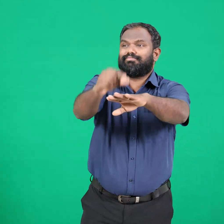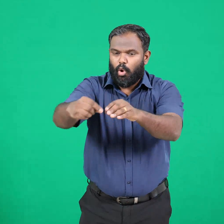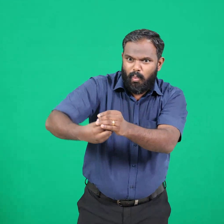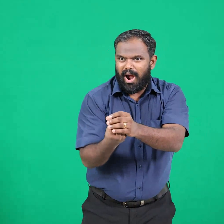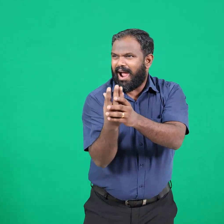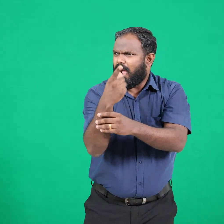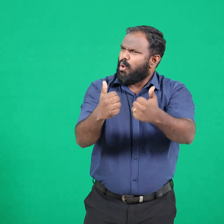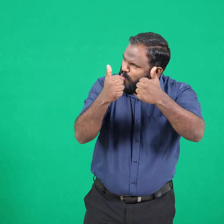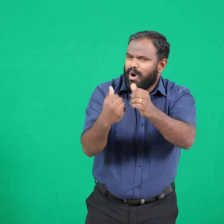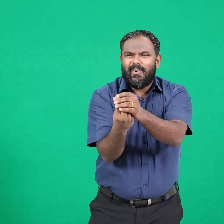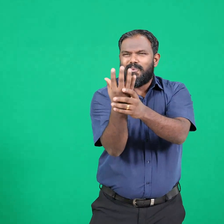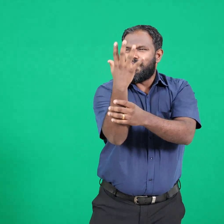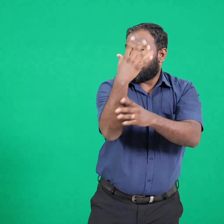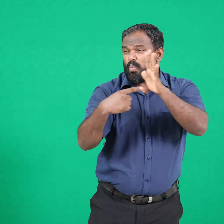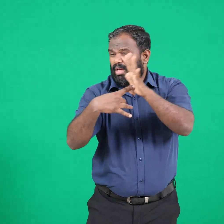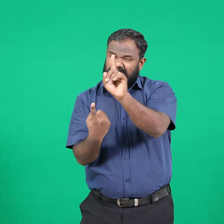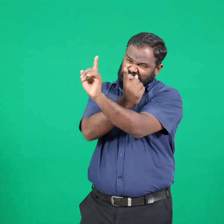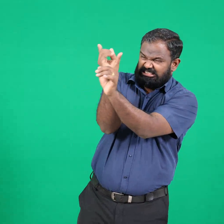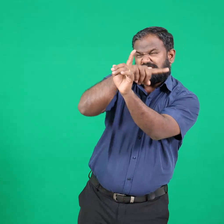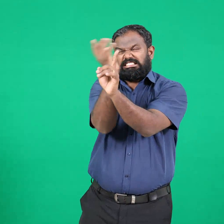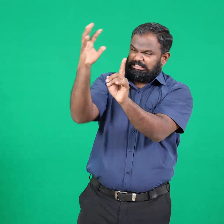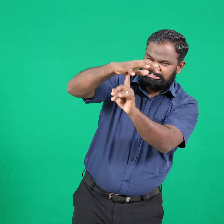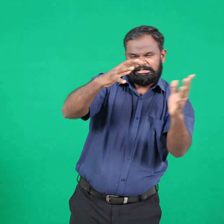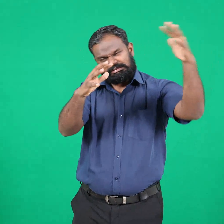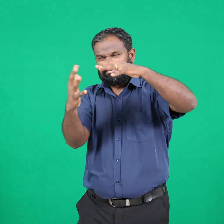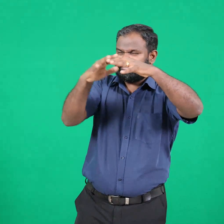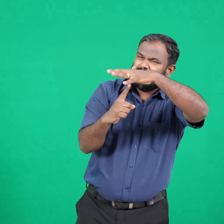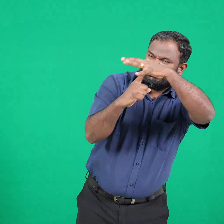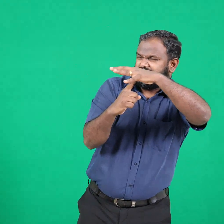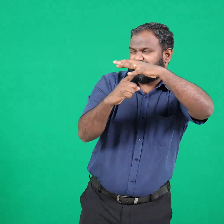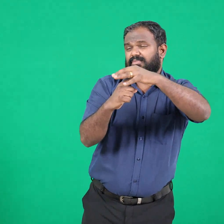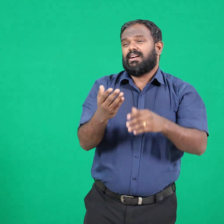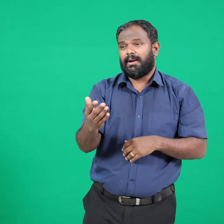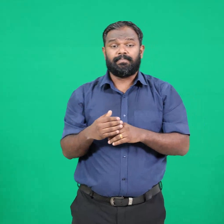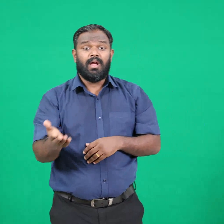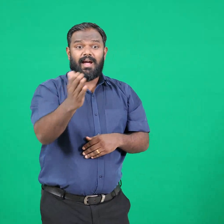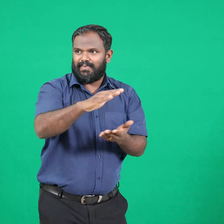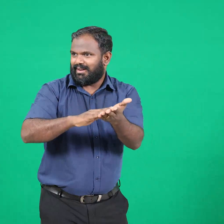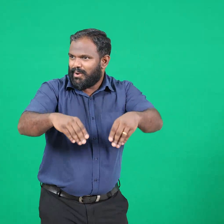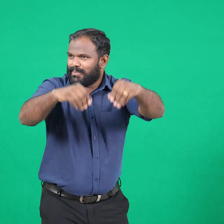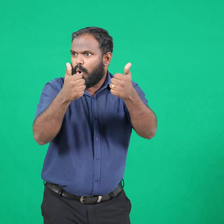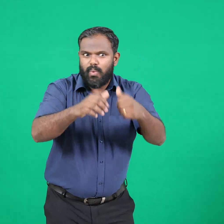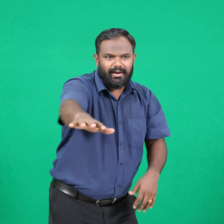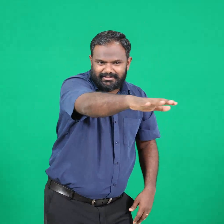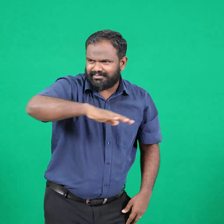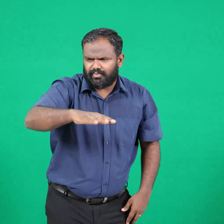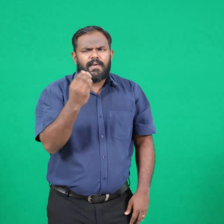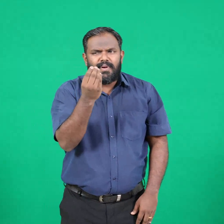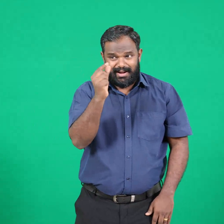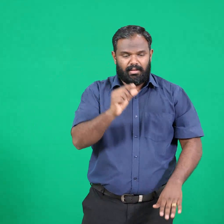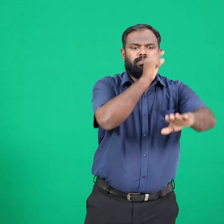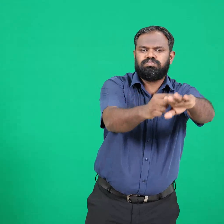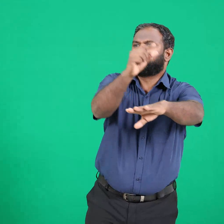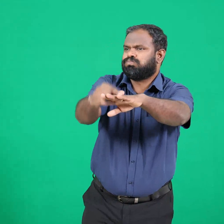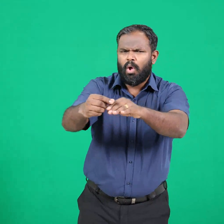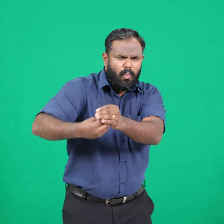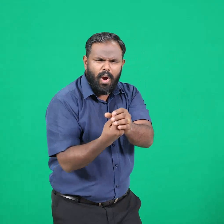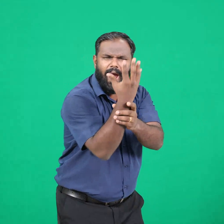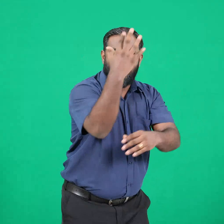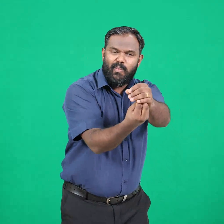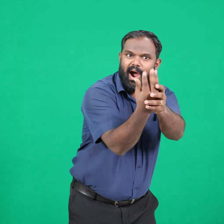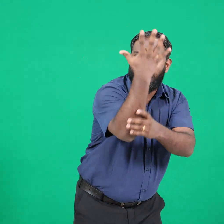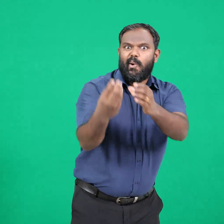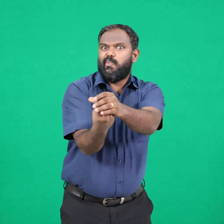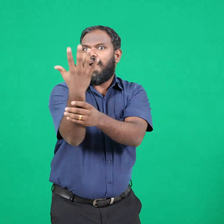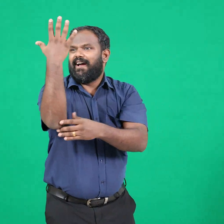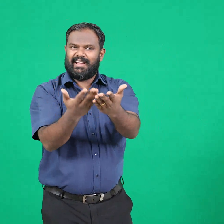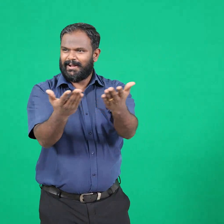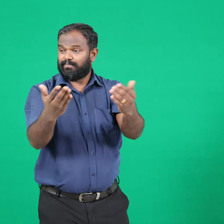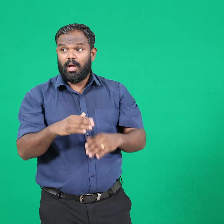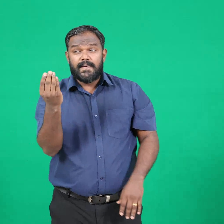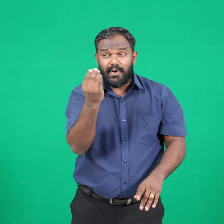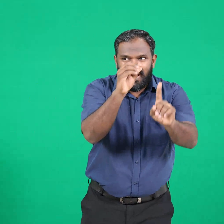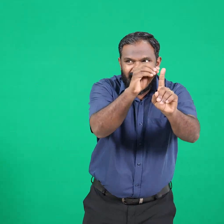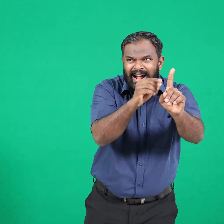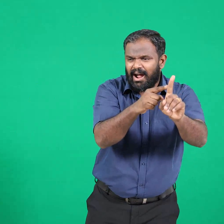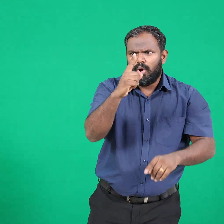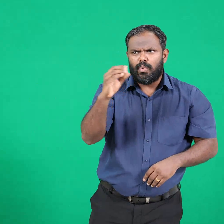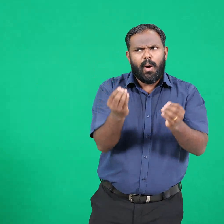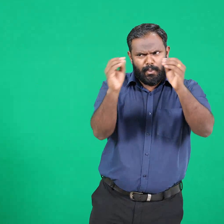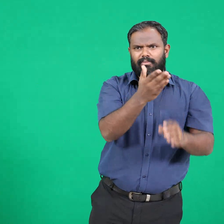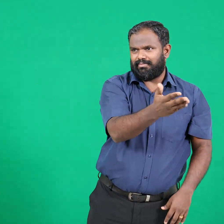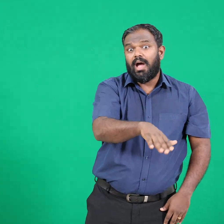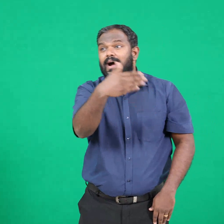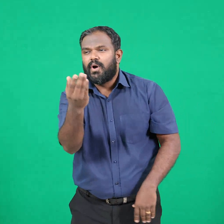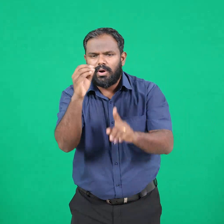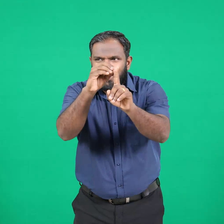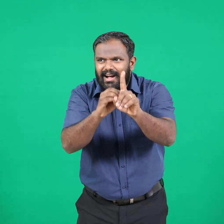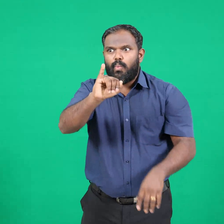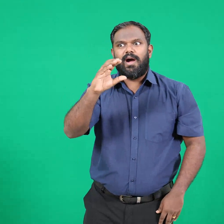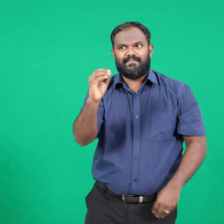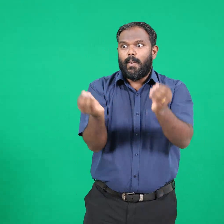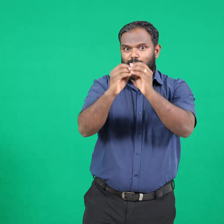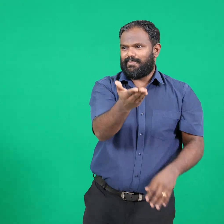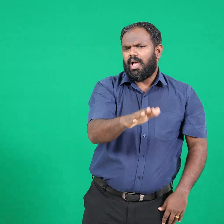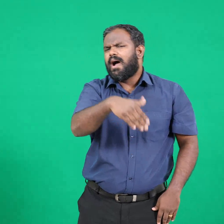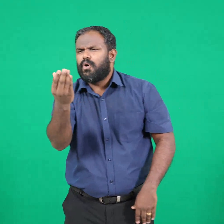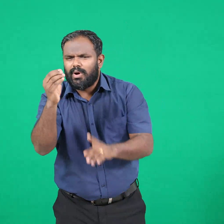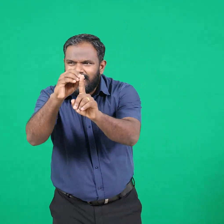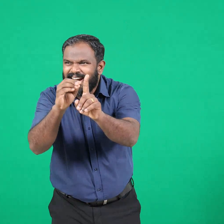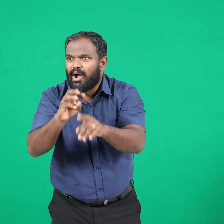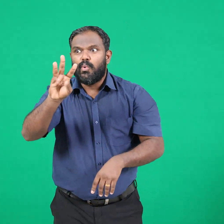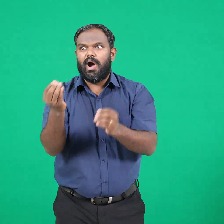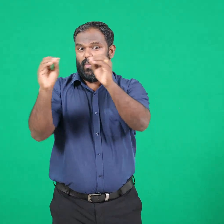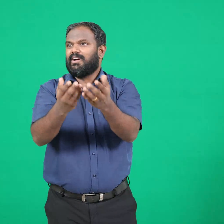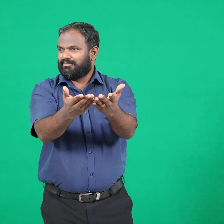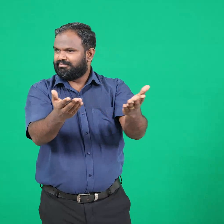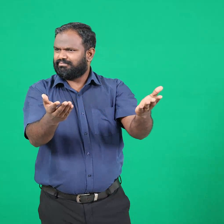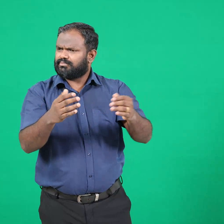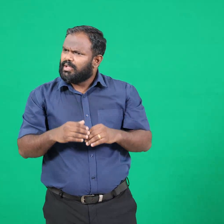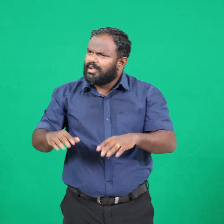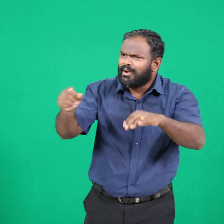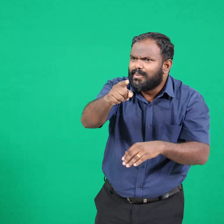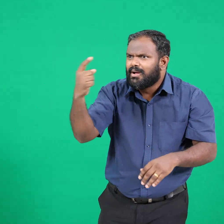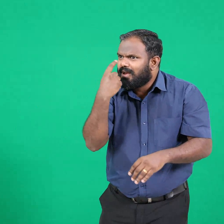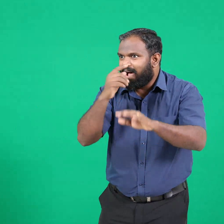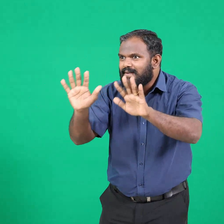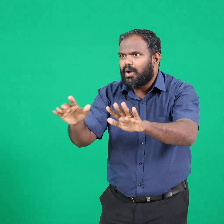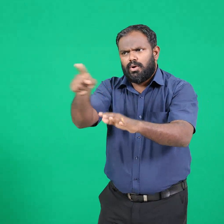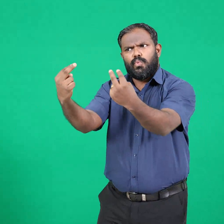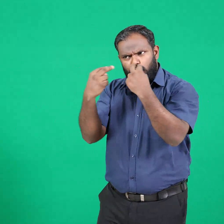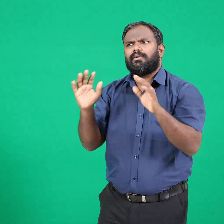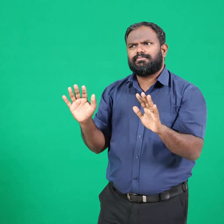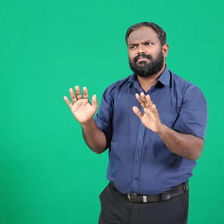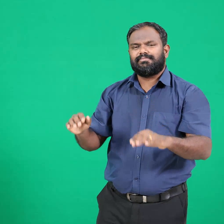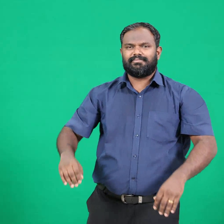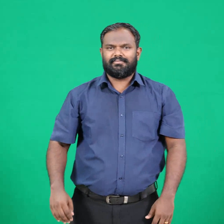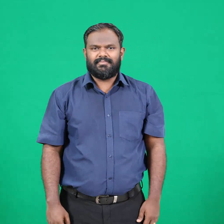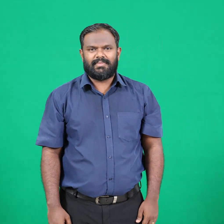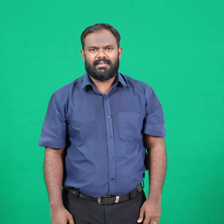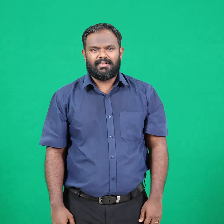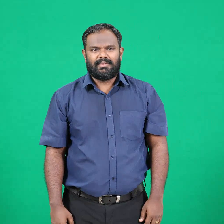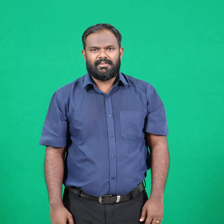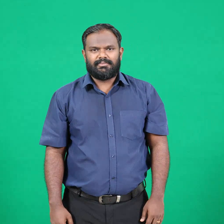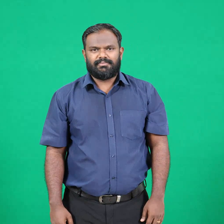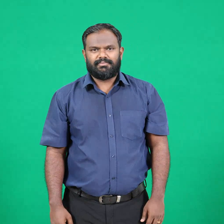Other seed fell among thorns, which grew up and choked the seedlings. Still other seed fell on good soil and produced a crop- a hundredfold, sixtyfold, or thirtyfold. He who has ears, let him hear."